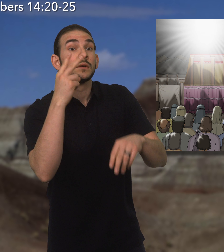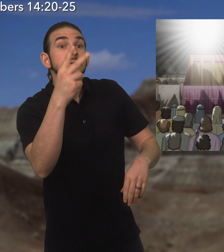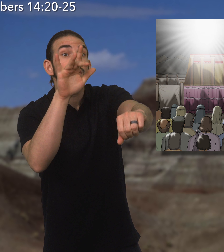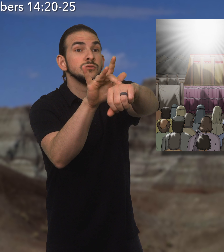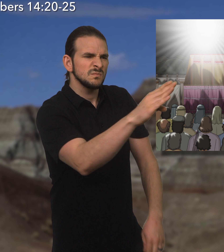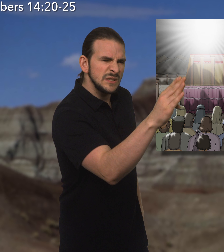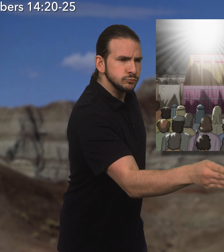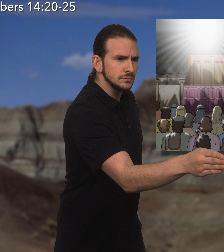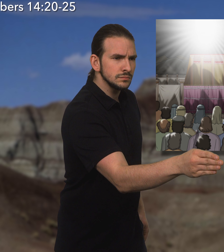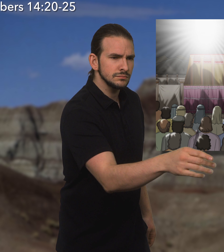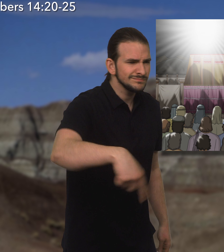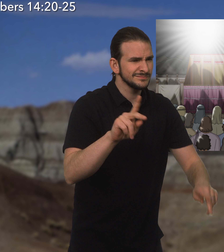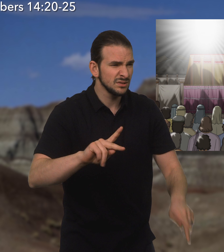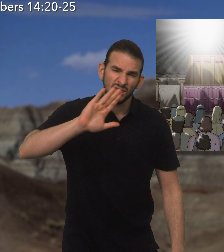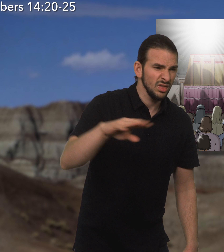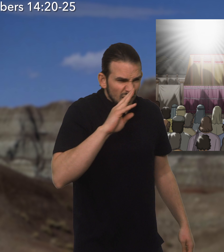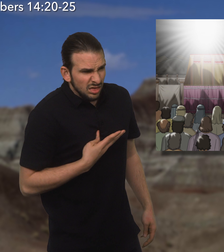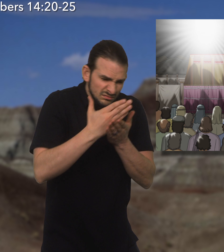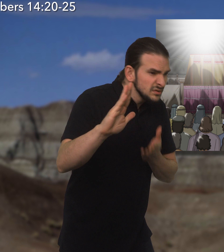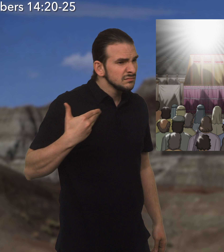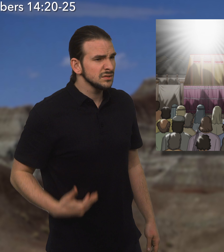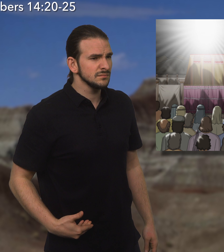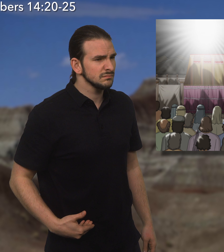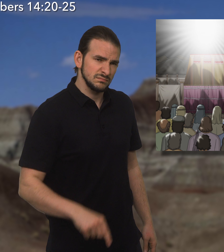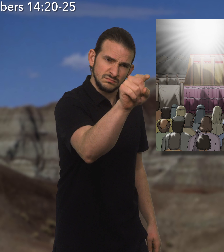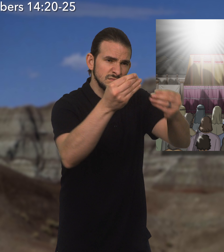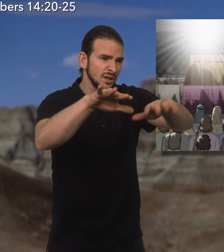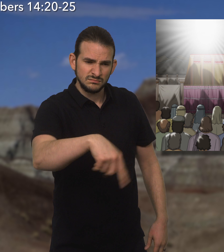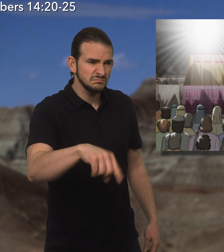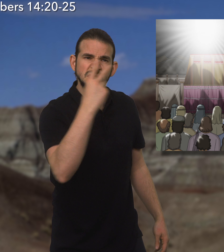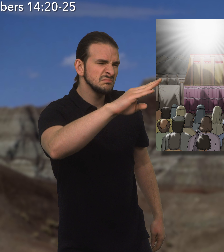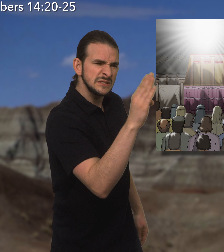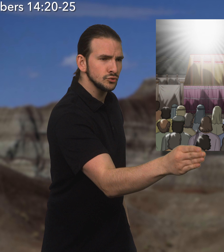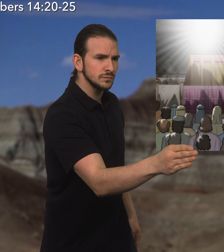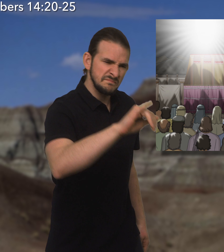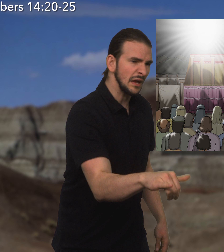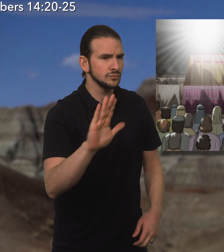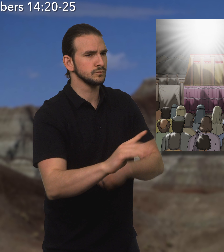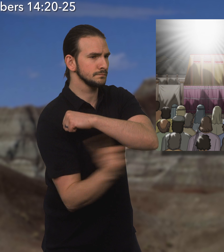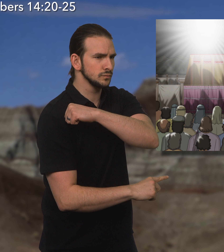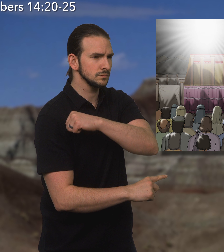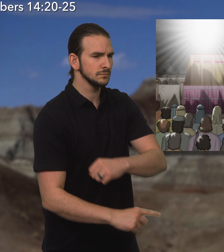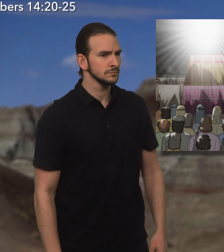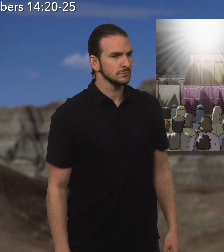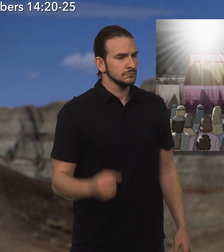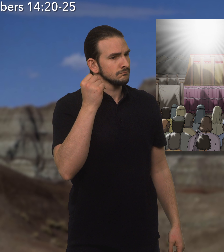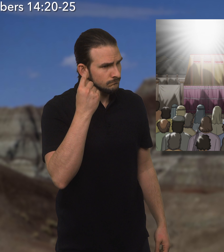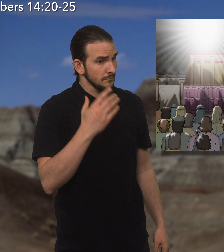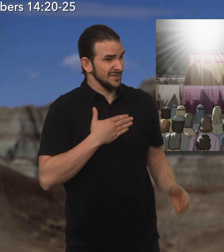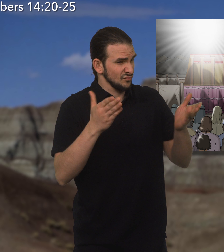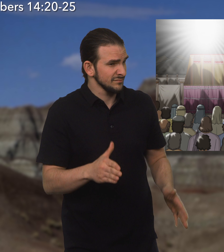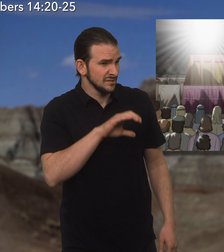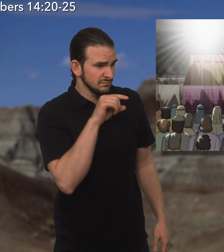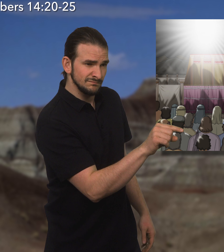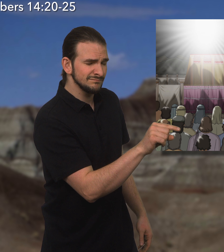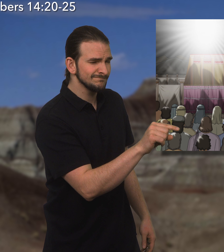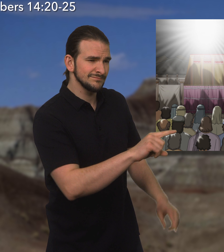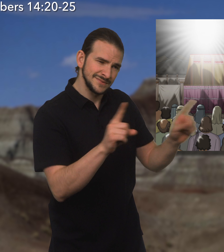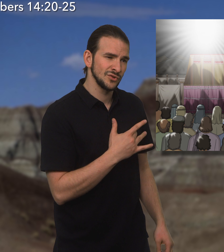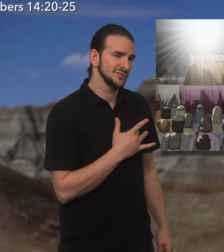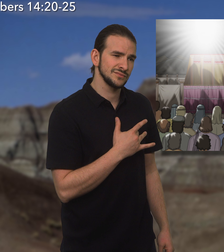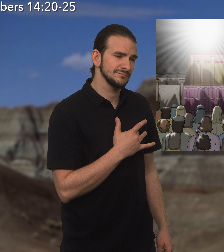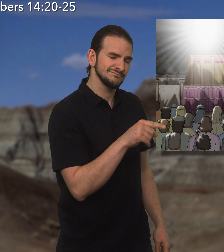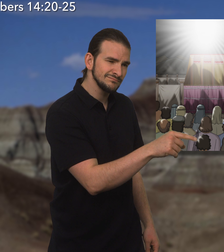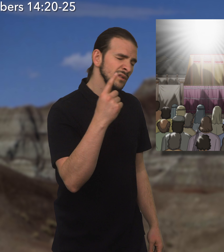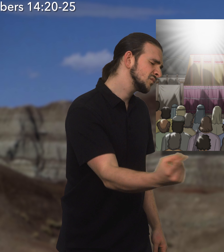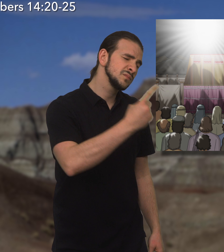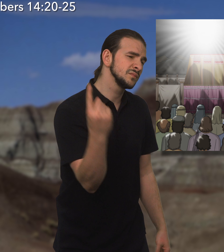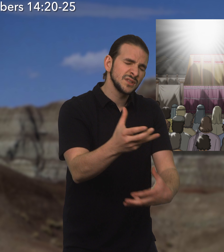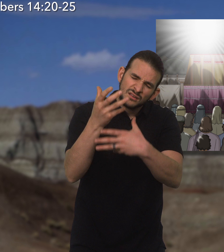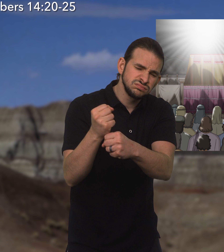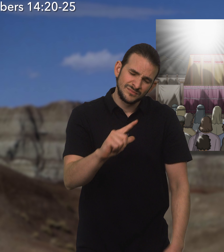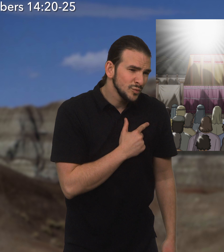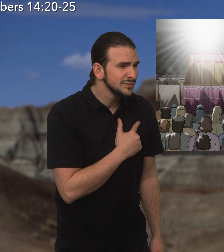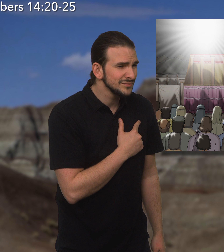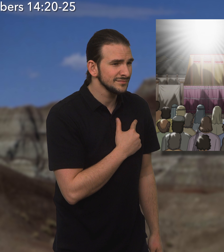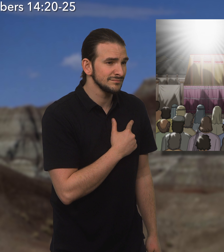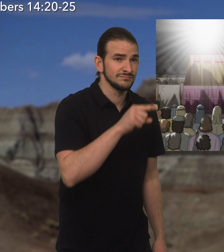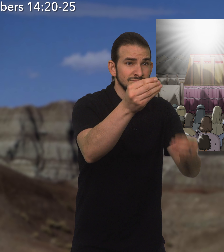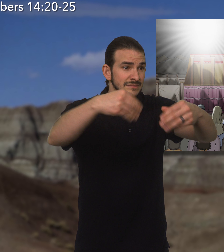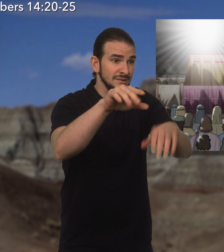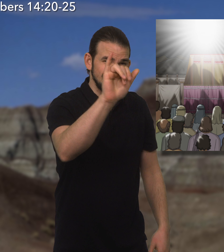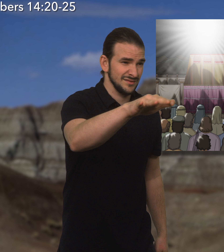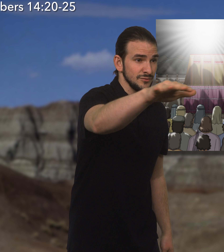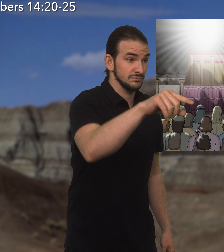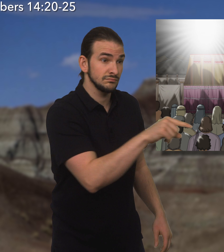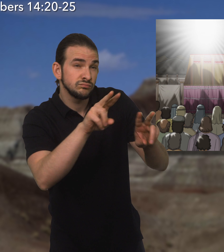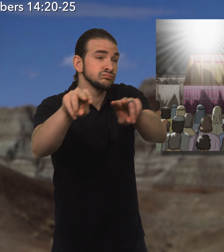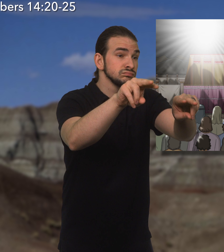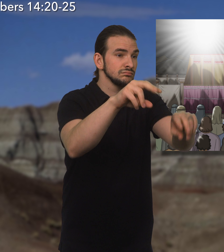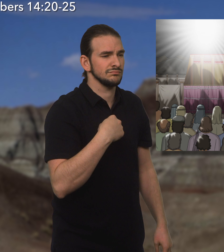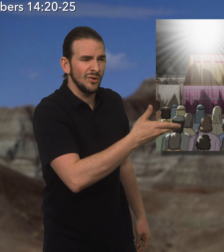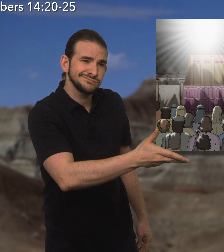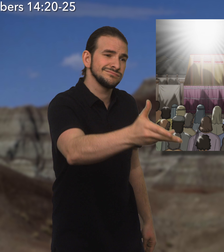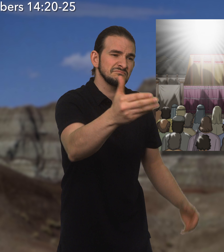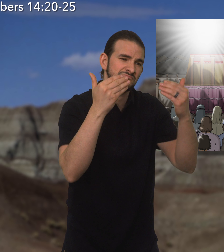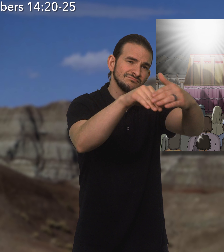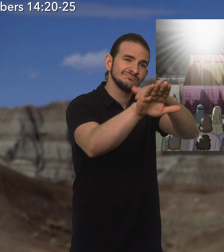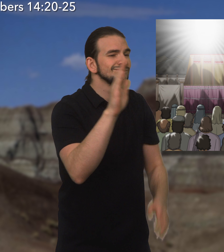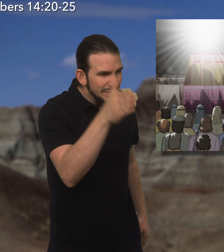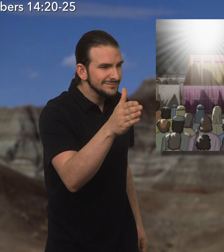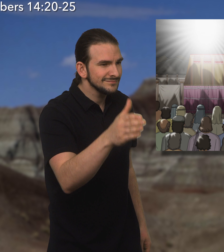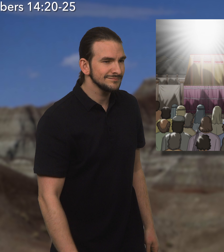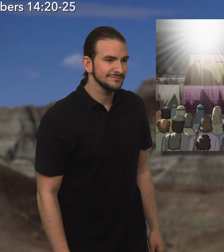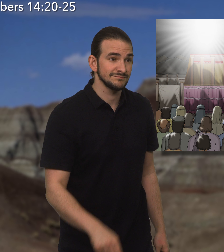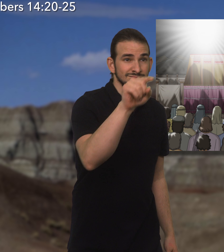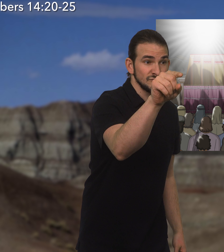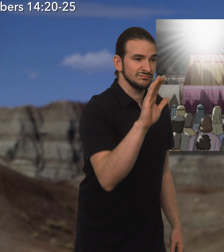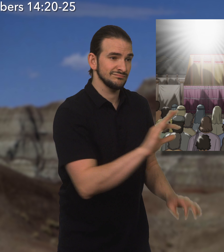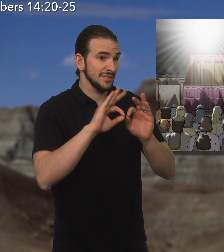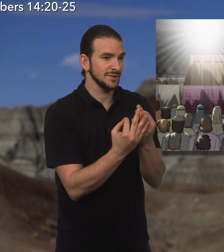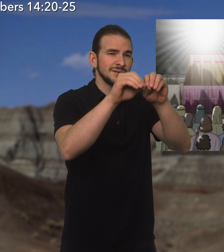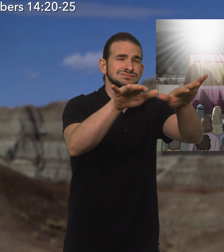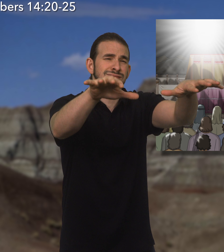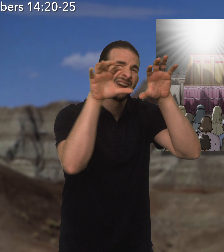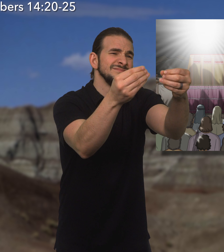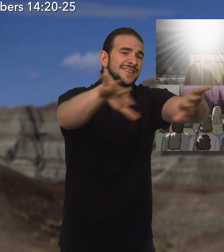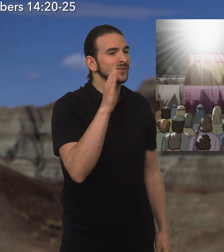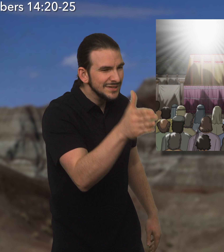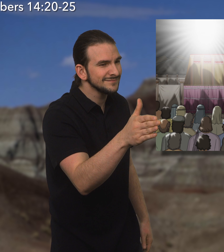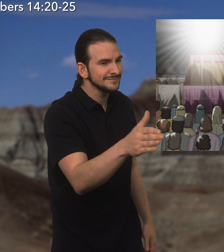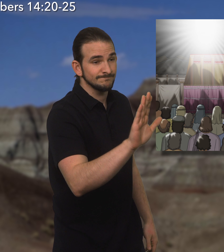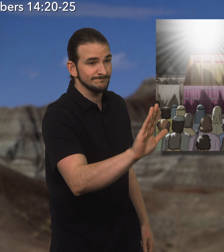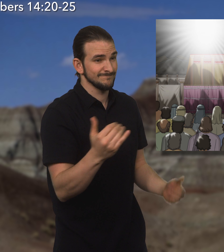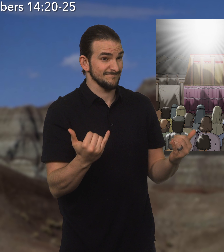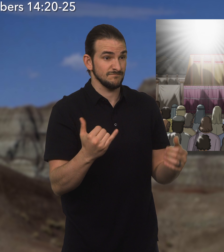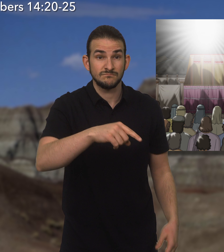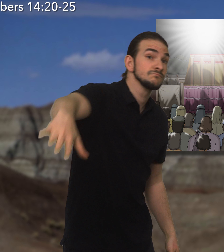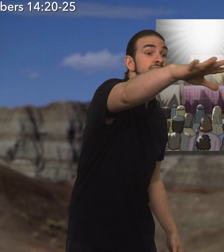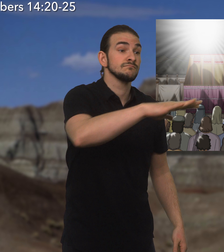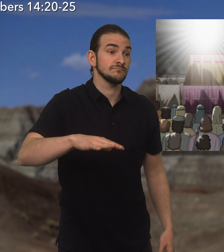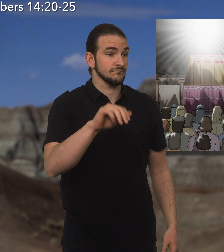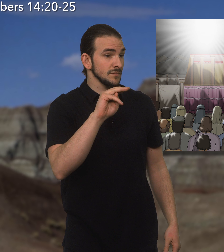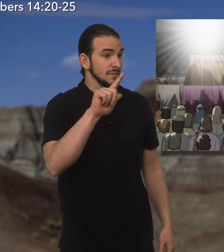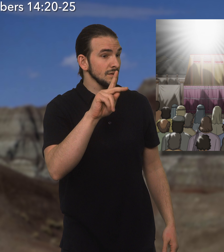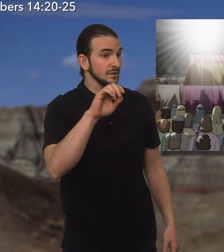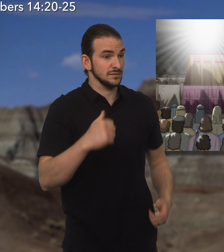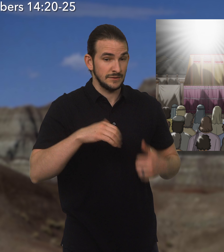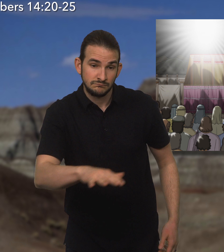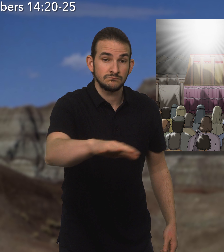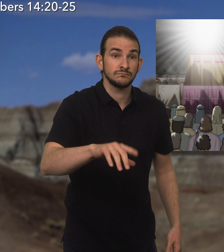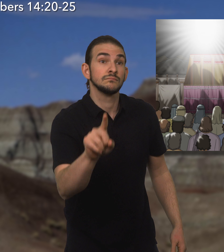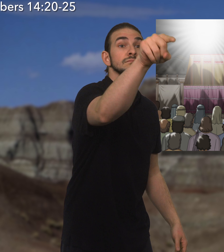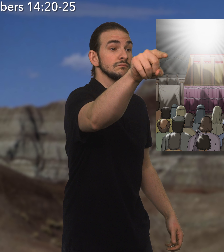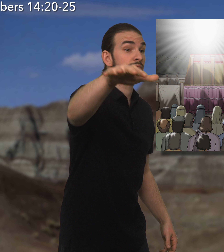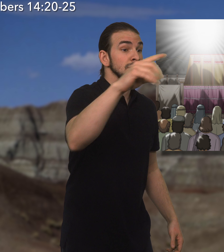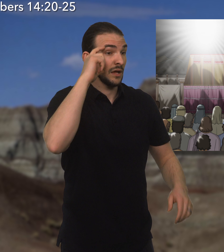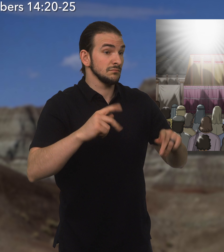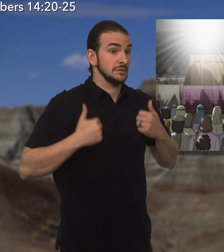But because My servant Caleb has a different spirit and has followed Me wholeheartedly, I will bring him into the land he has entered, and his descendants will inherit it.